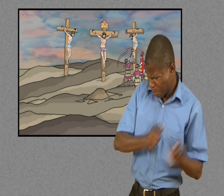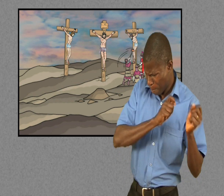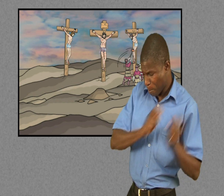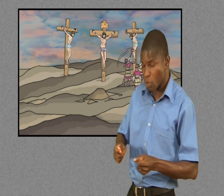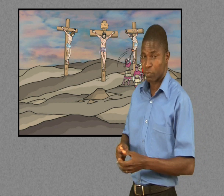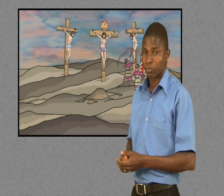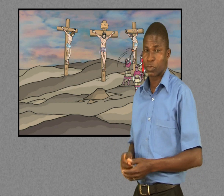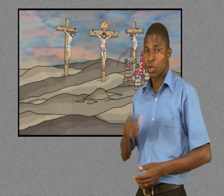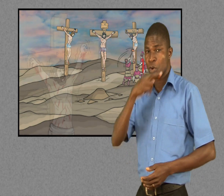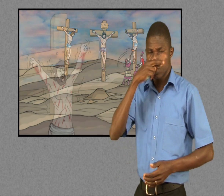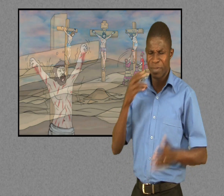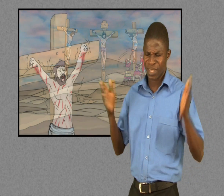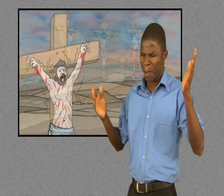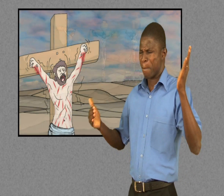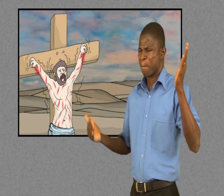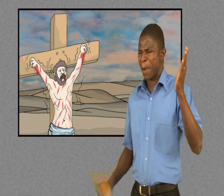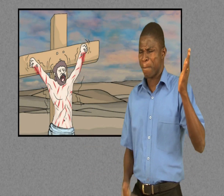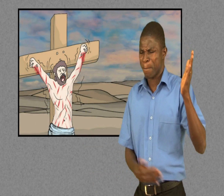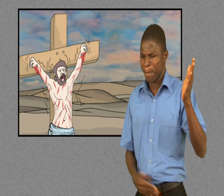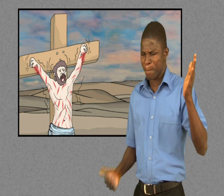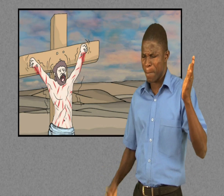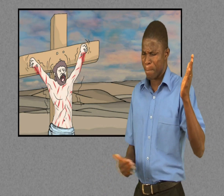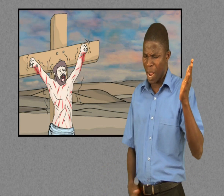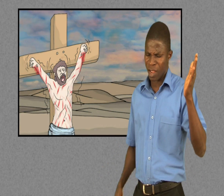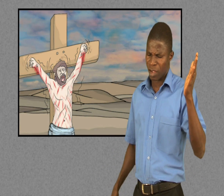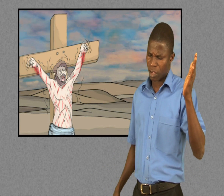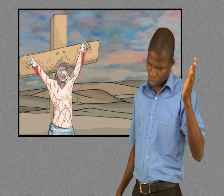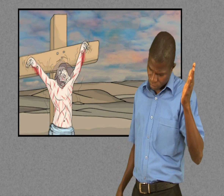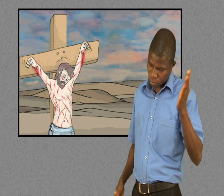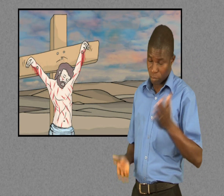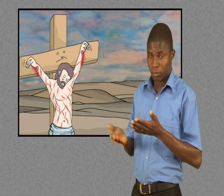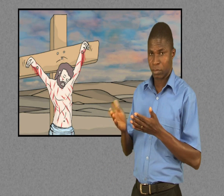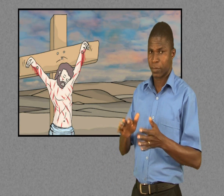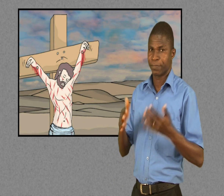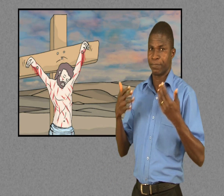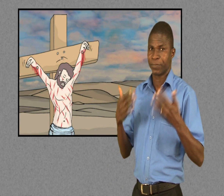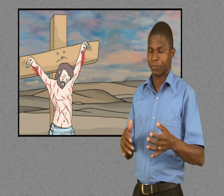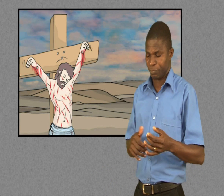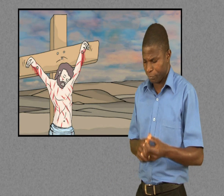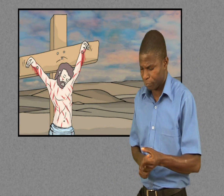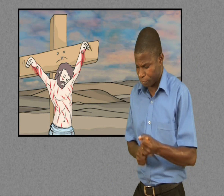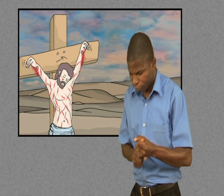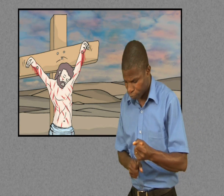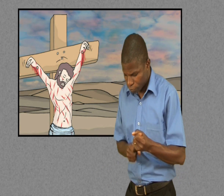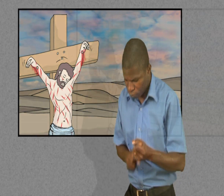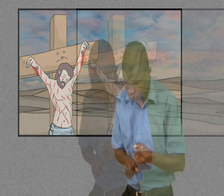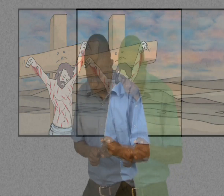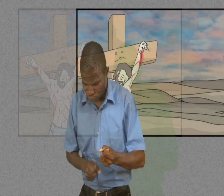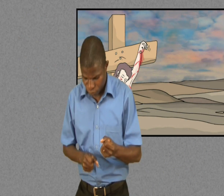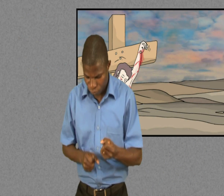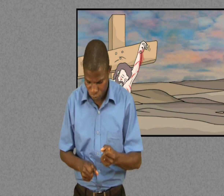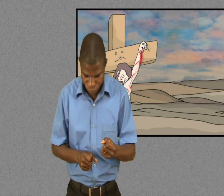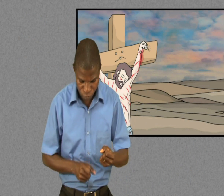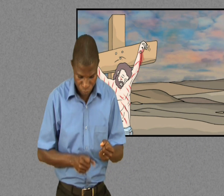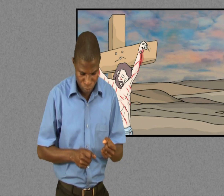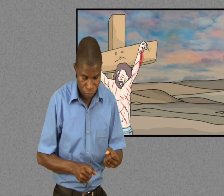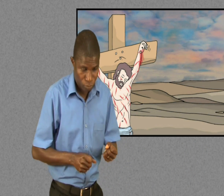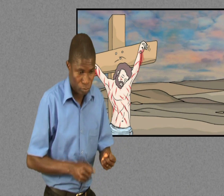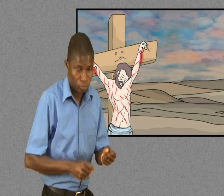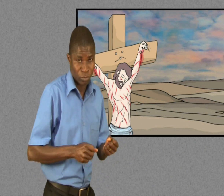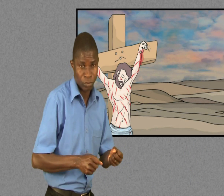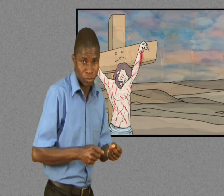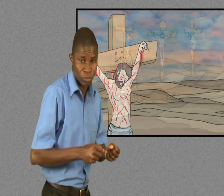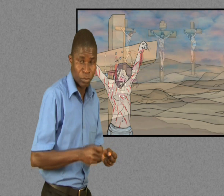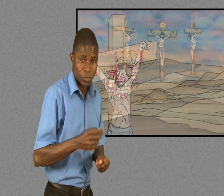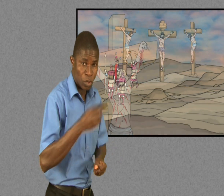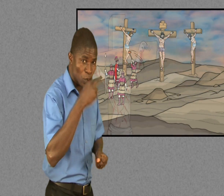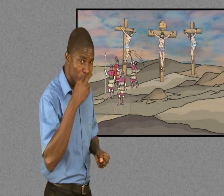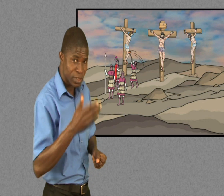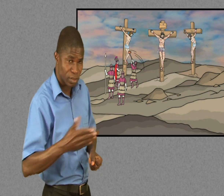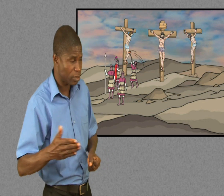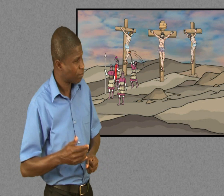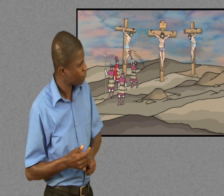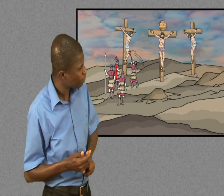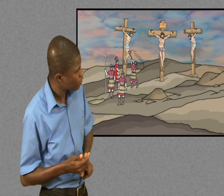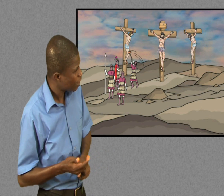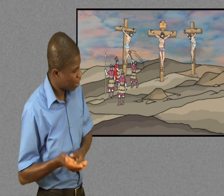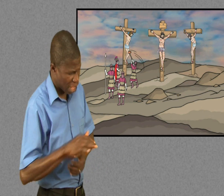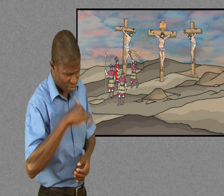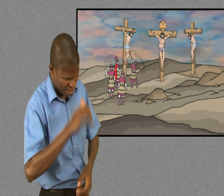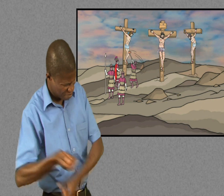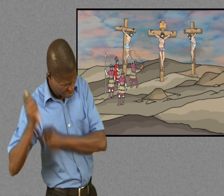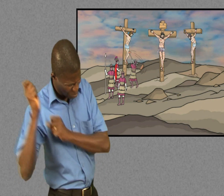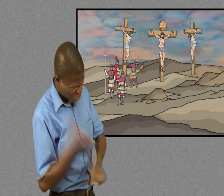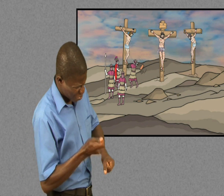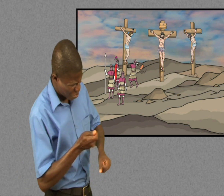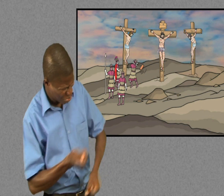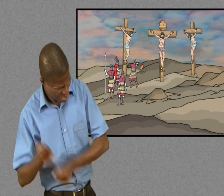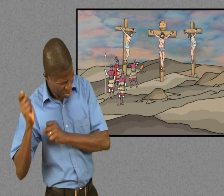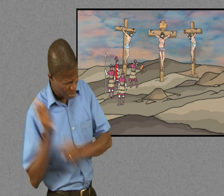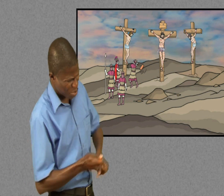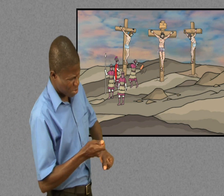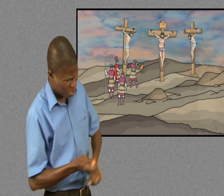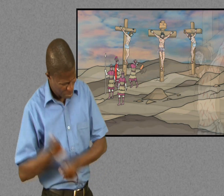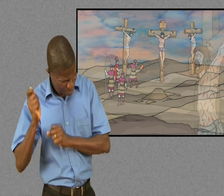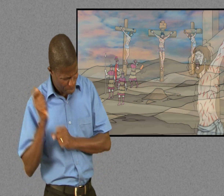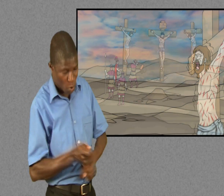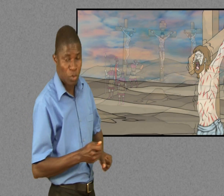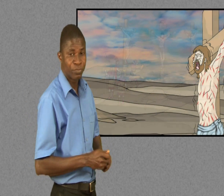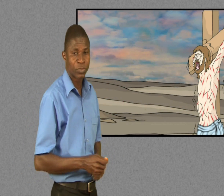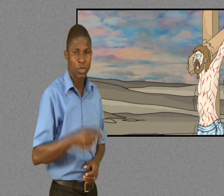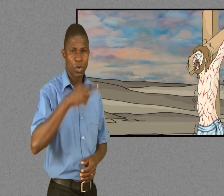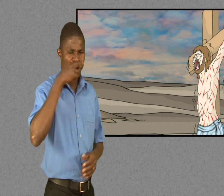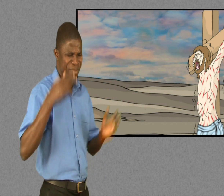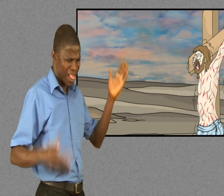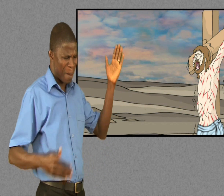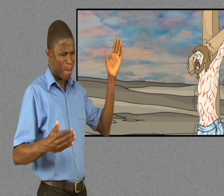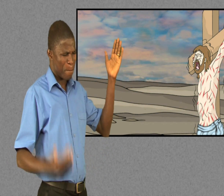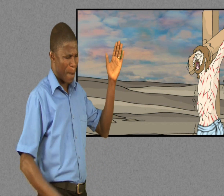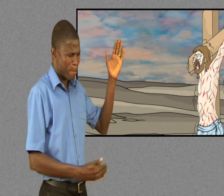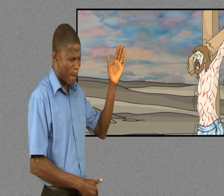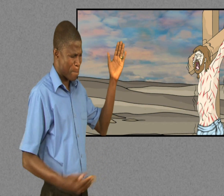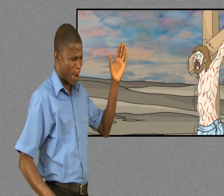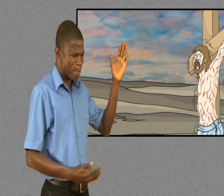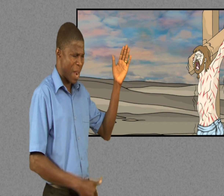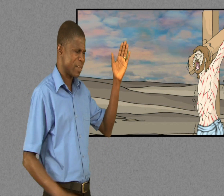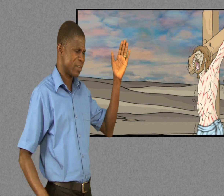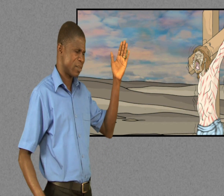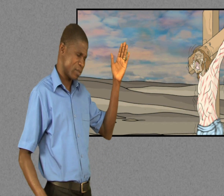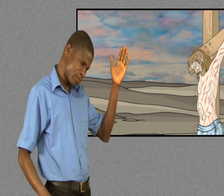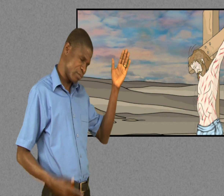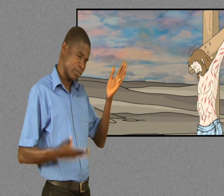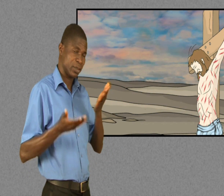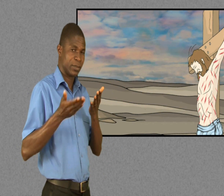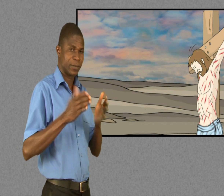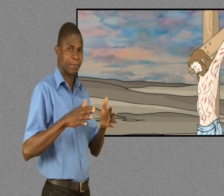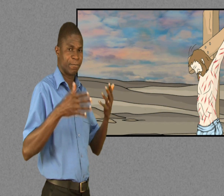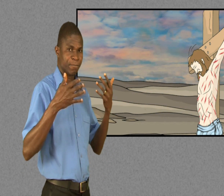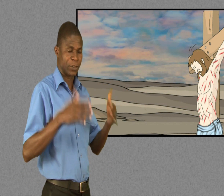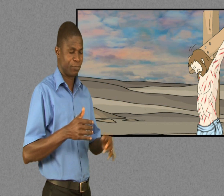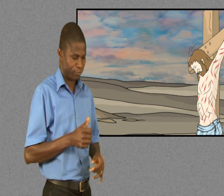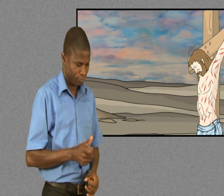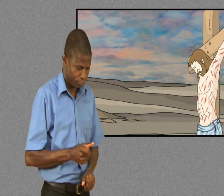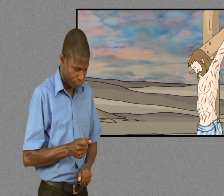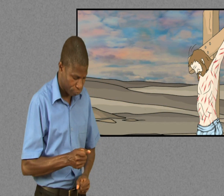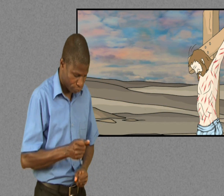But when they came to Jesus and saw that He was already dead, they did not break His legs.